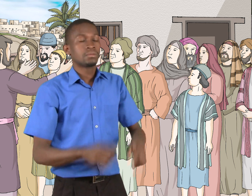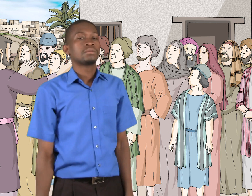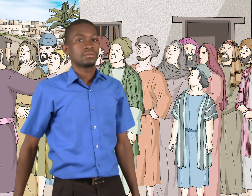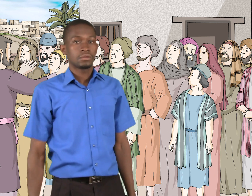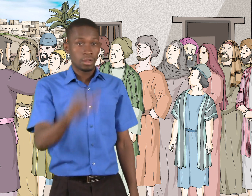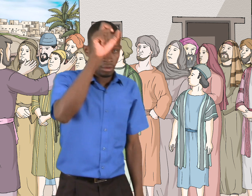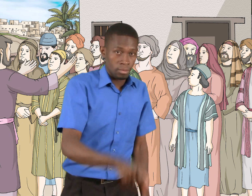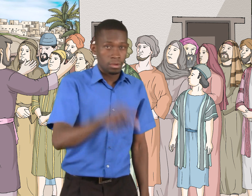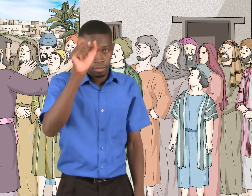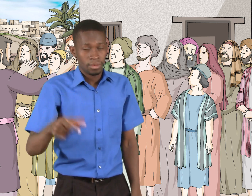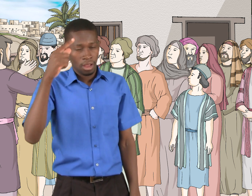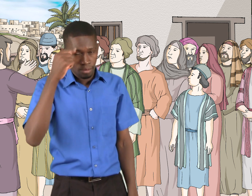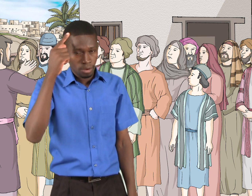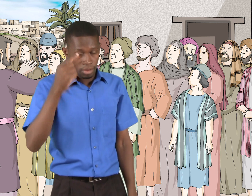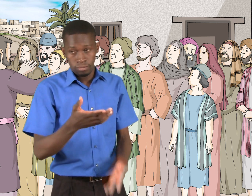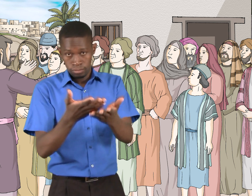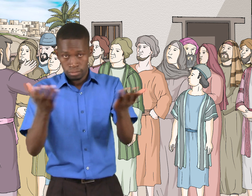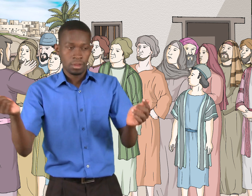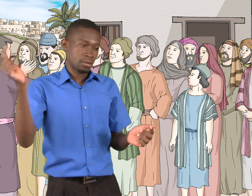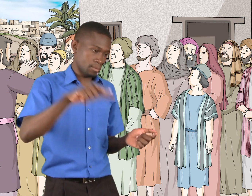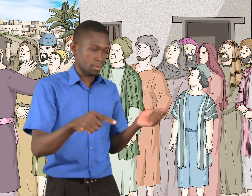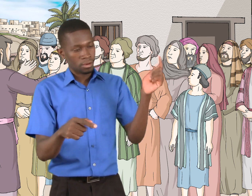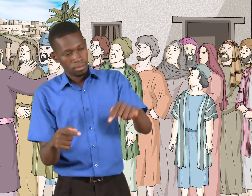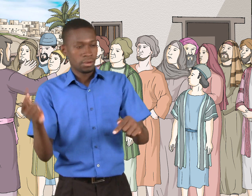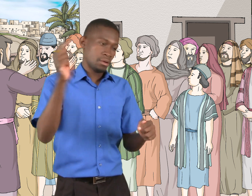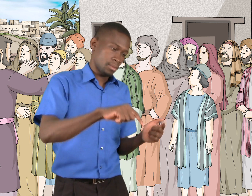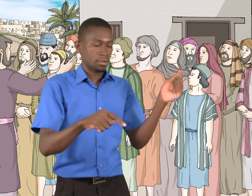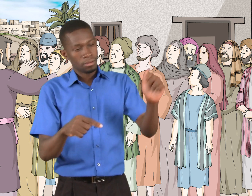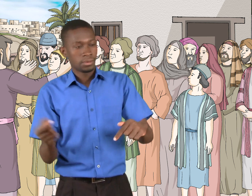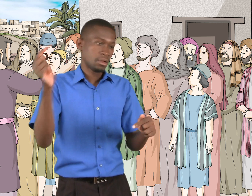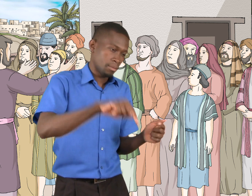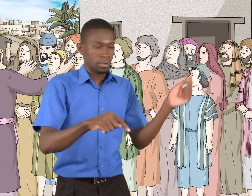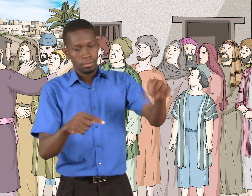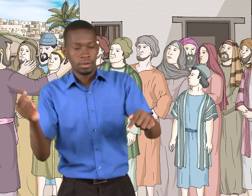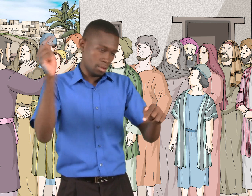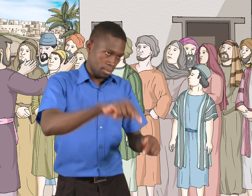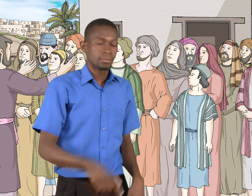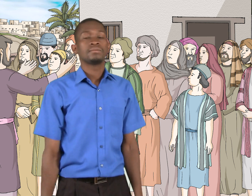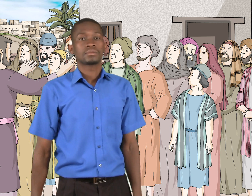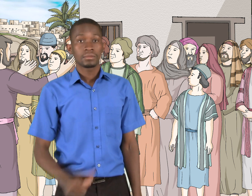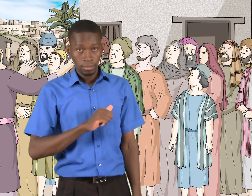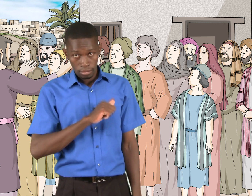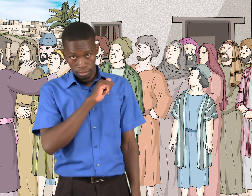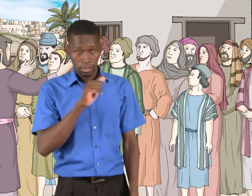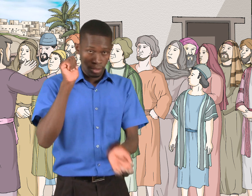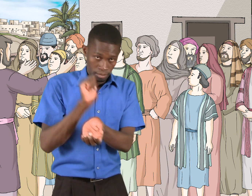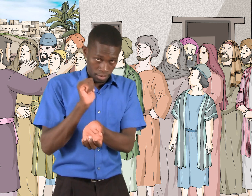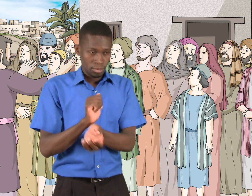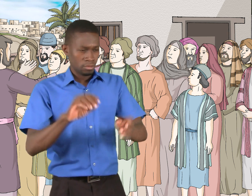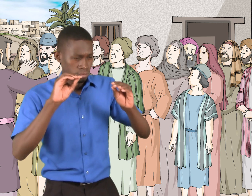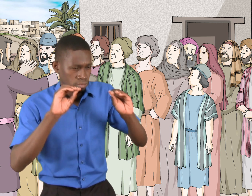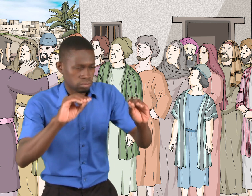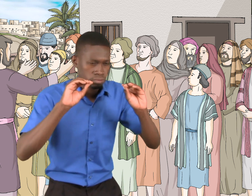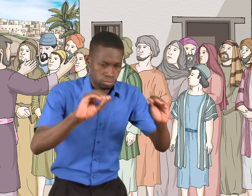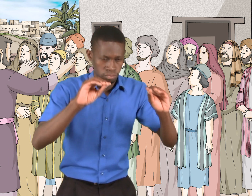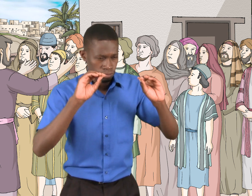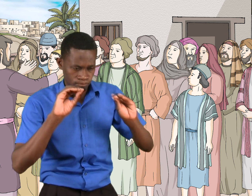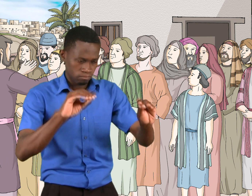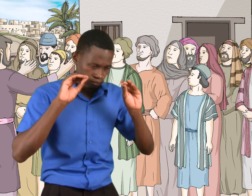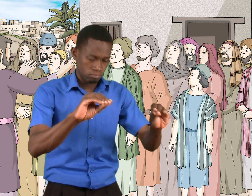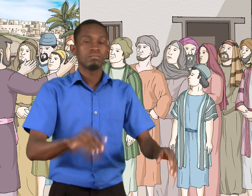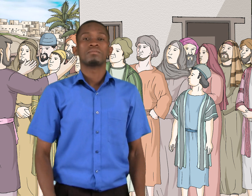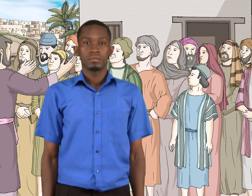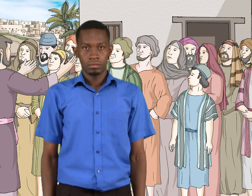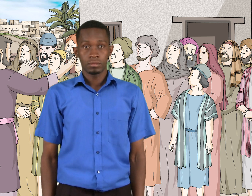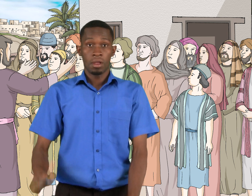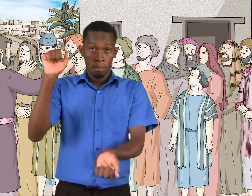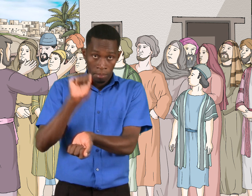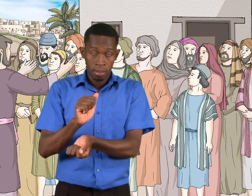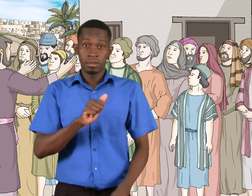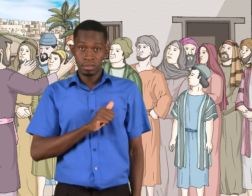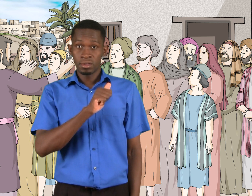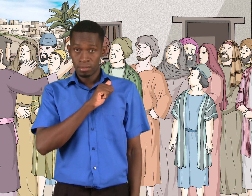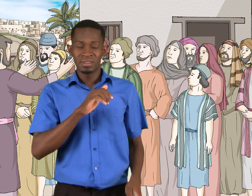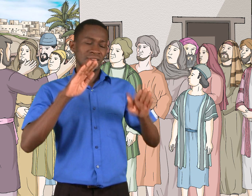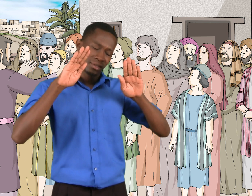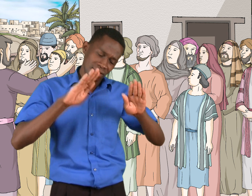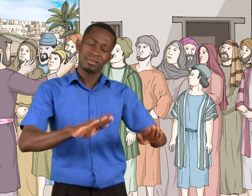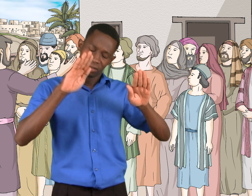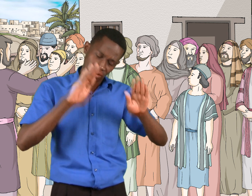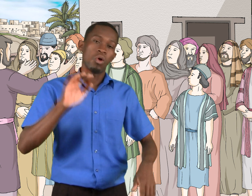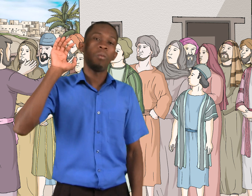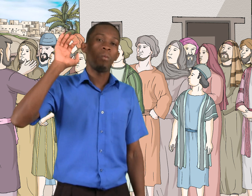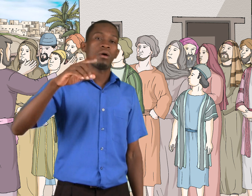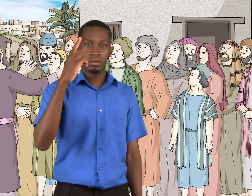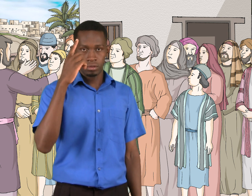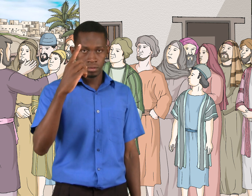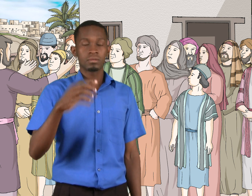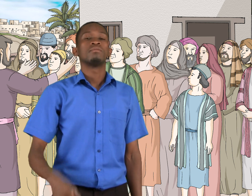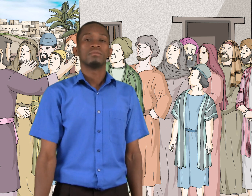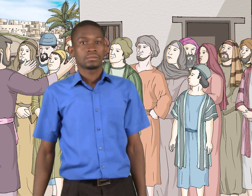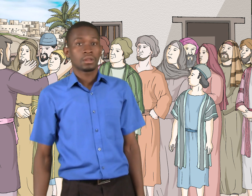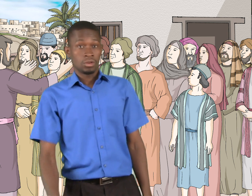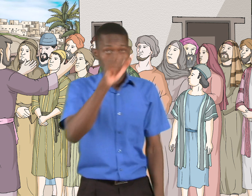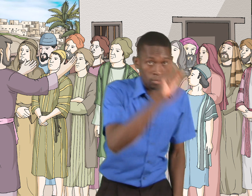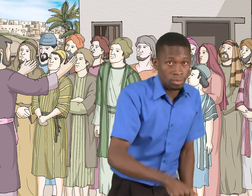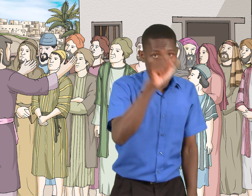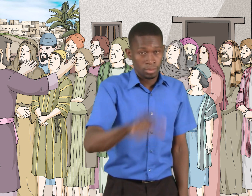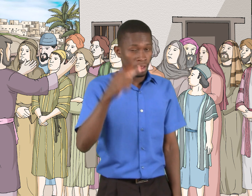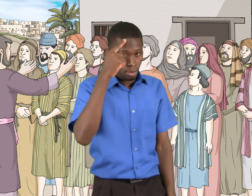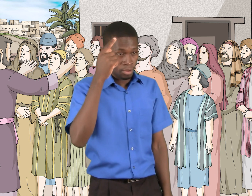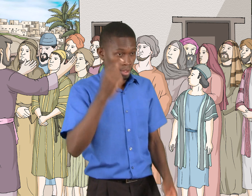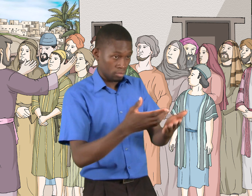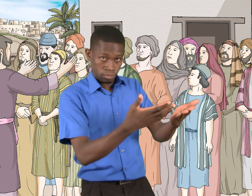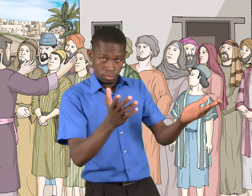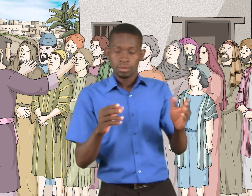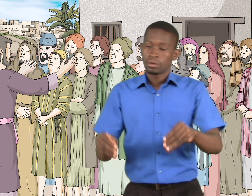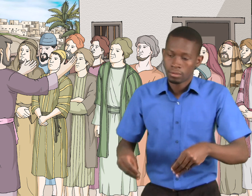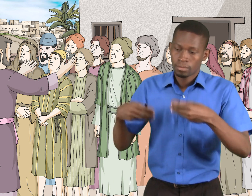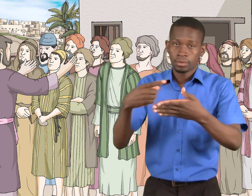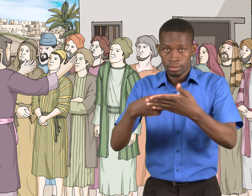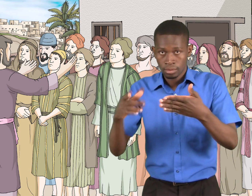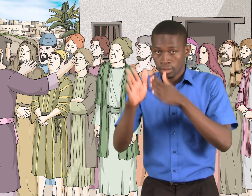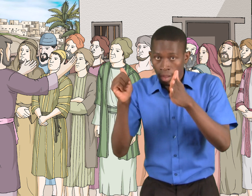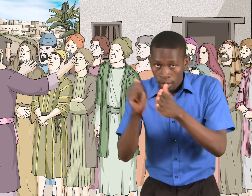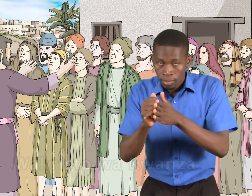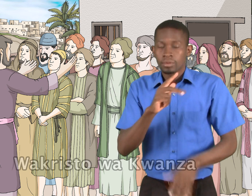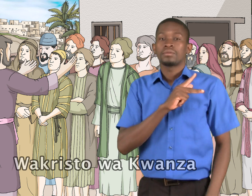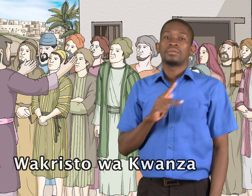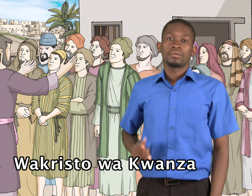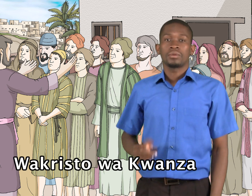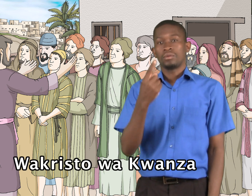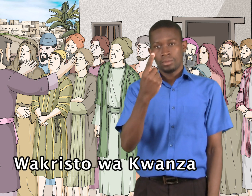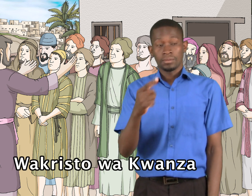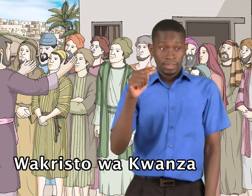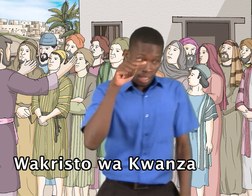So for a full year they met together with the church and taught large numbers of people.